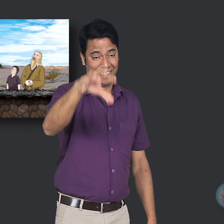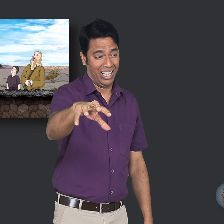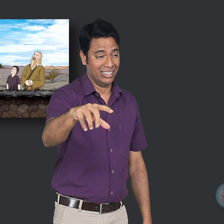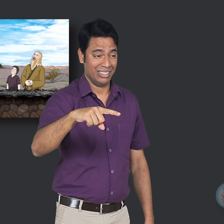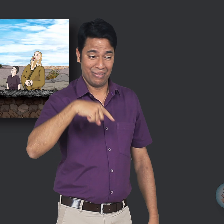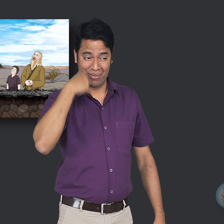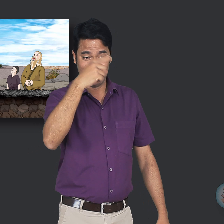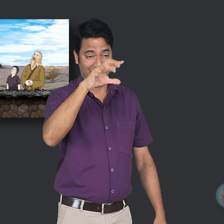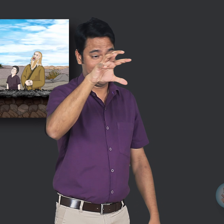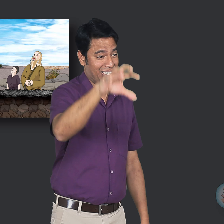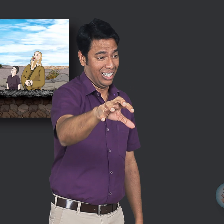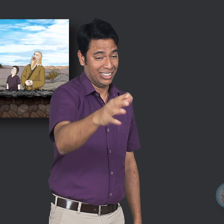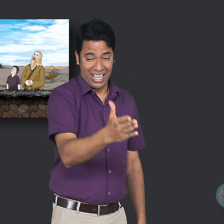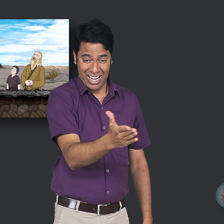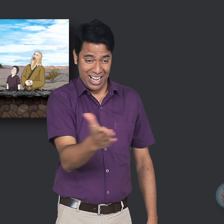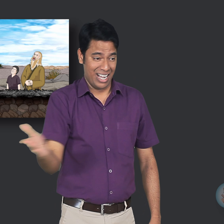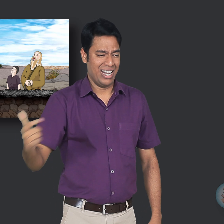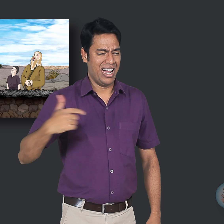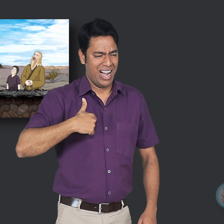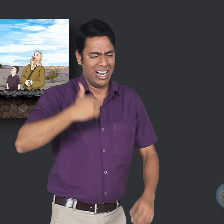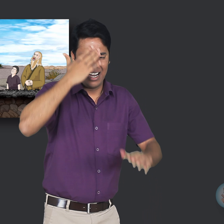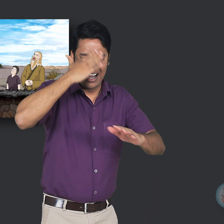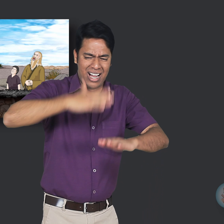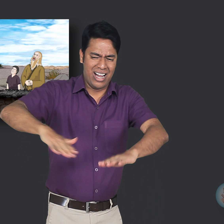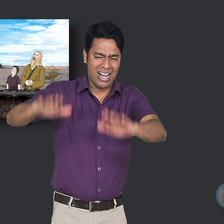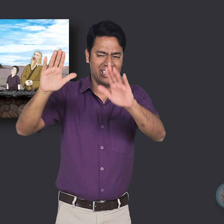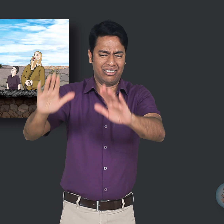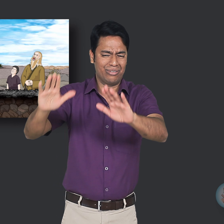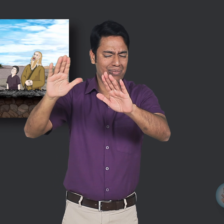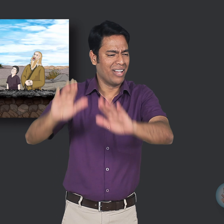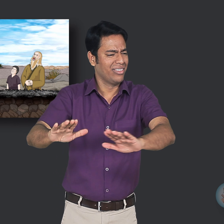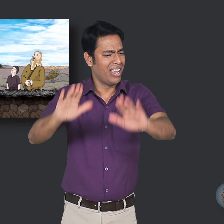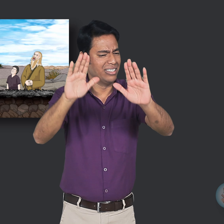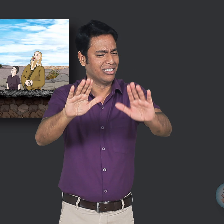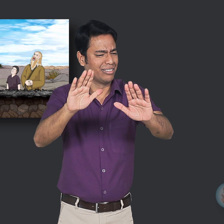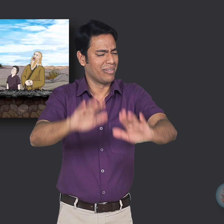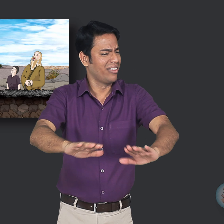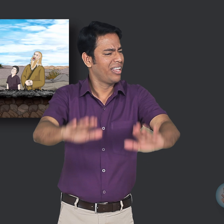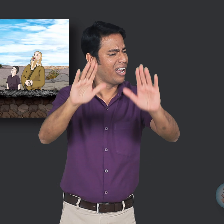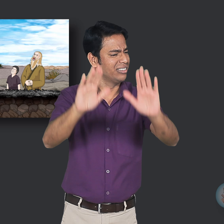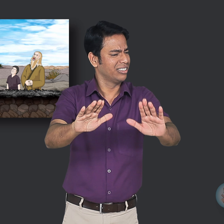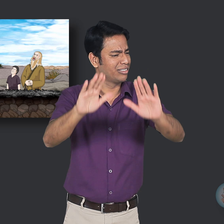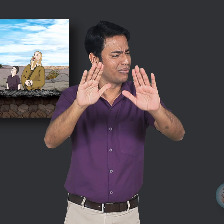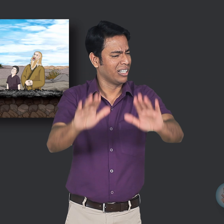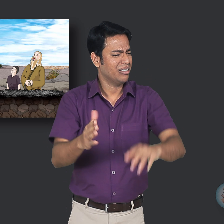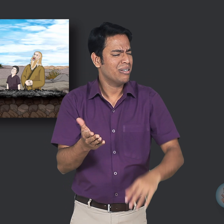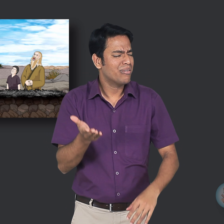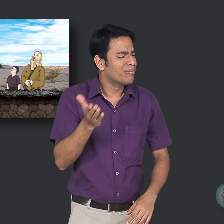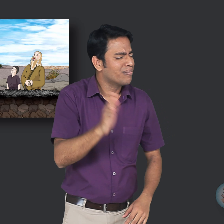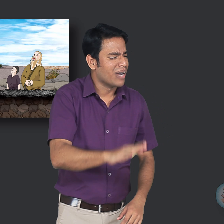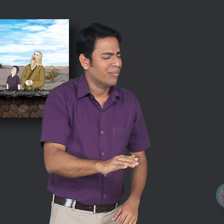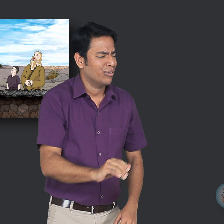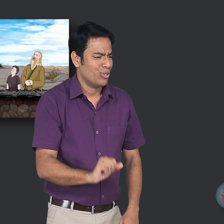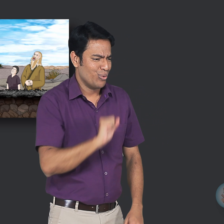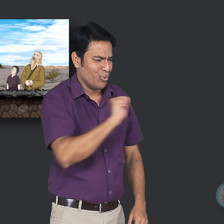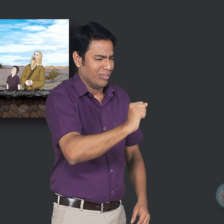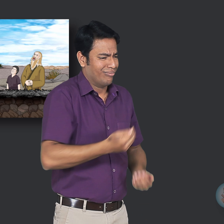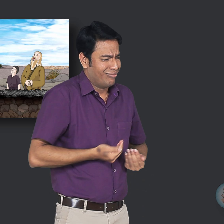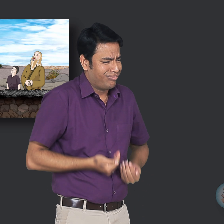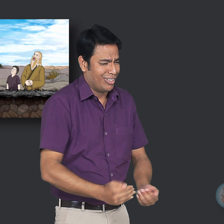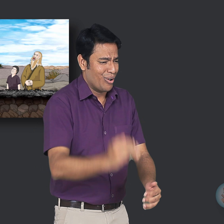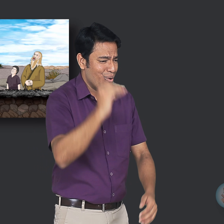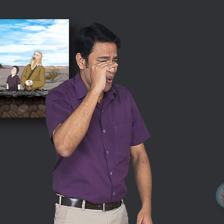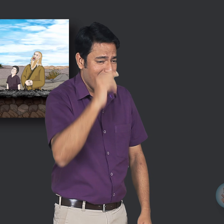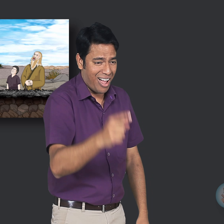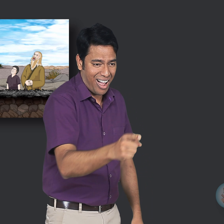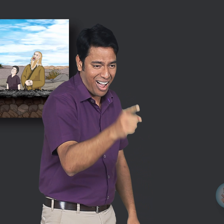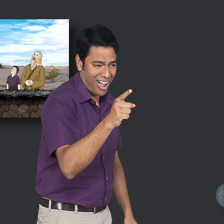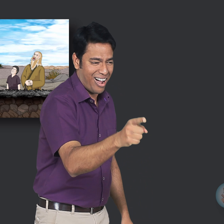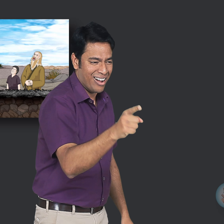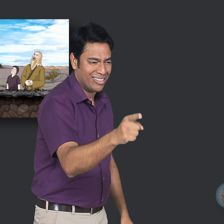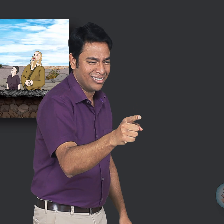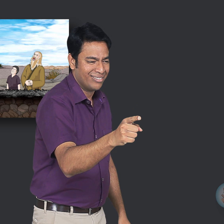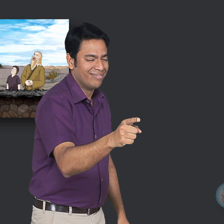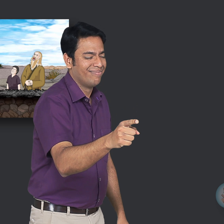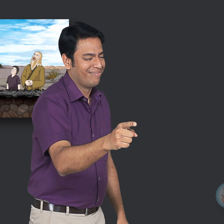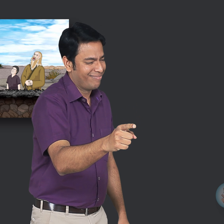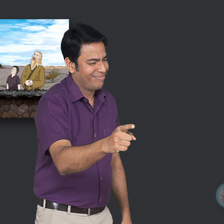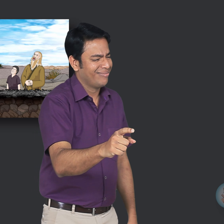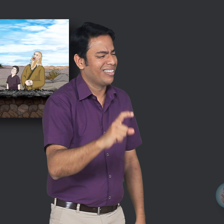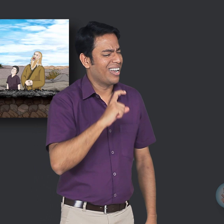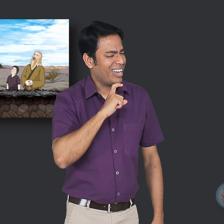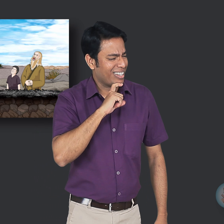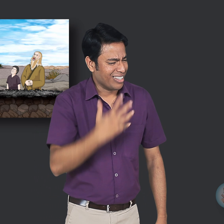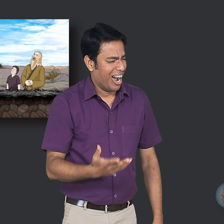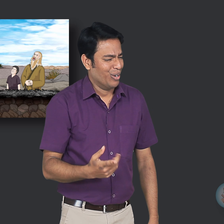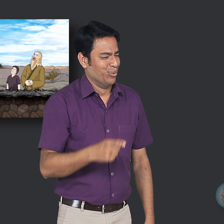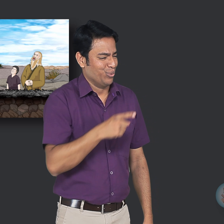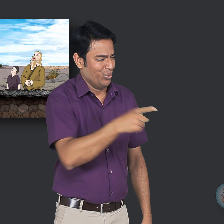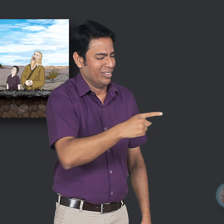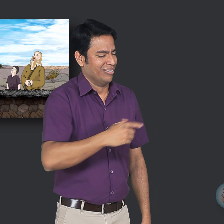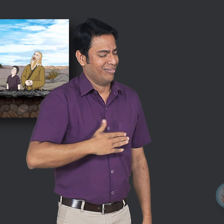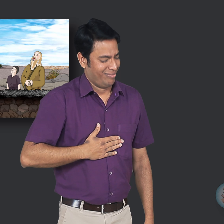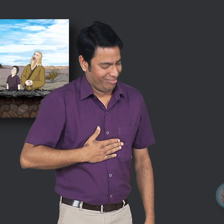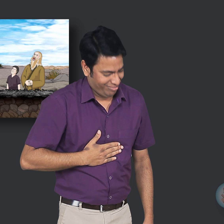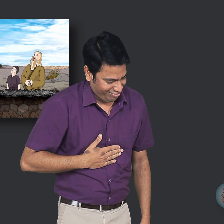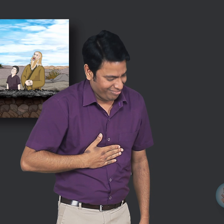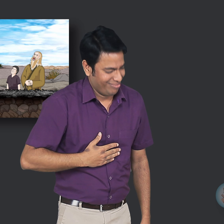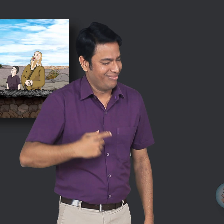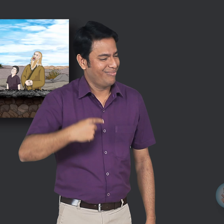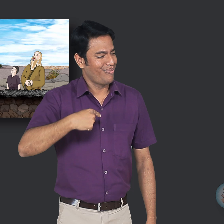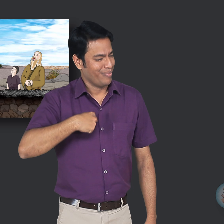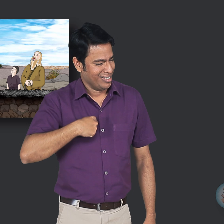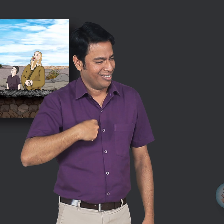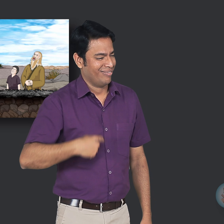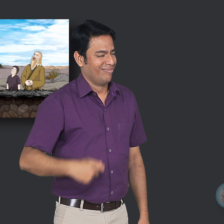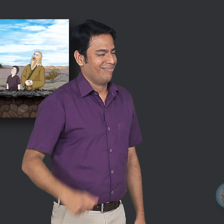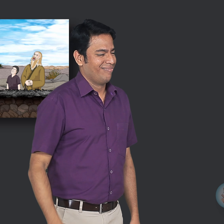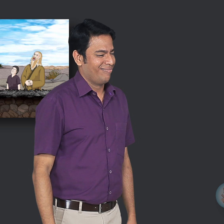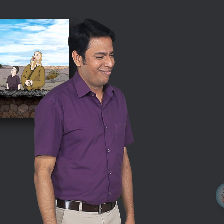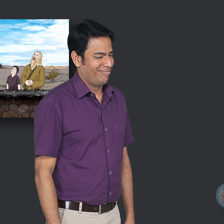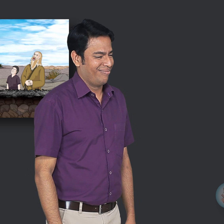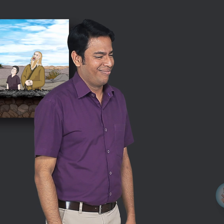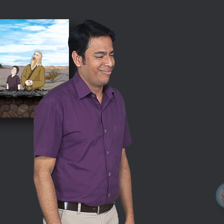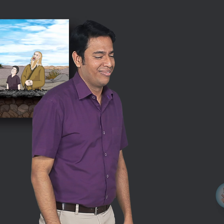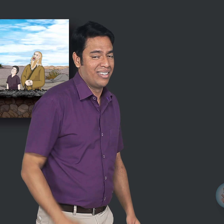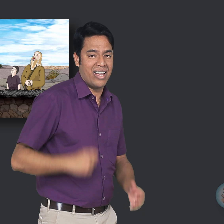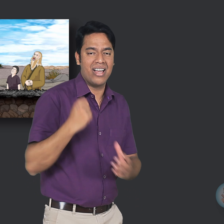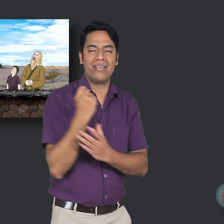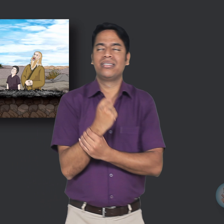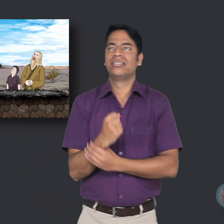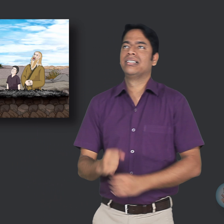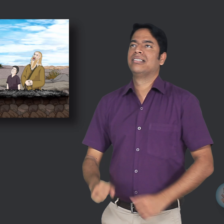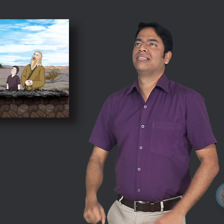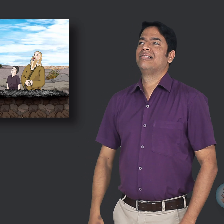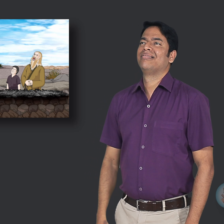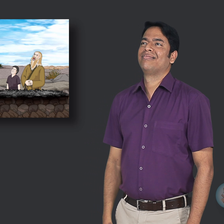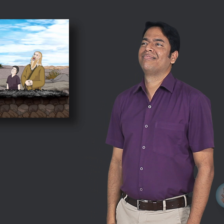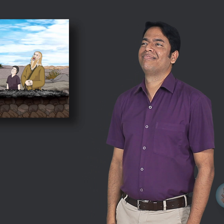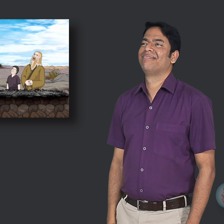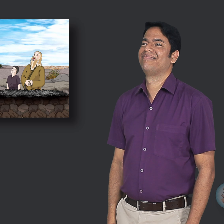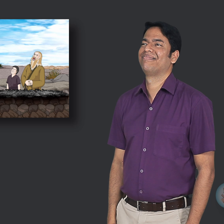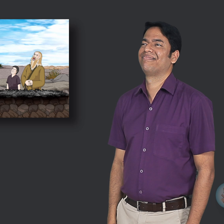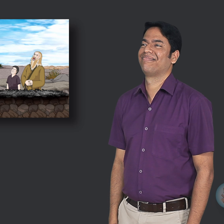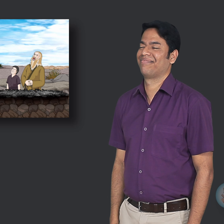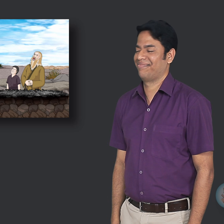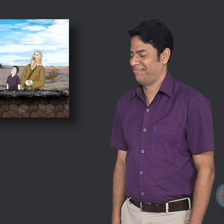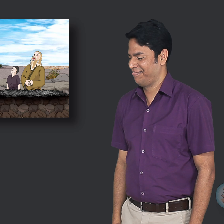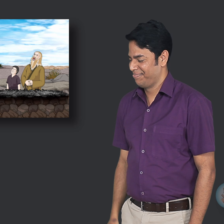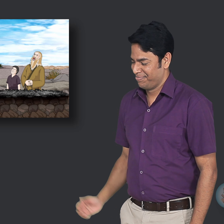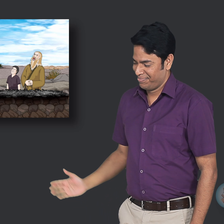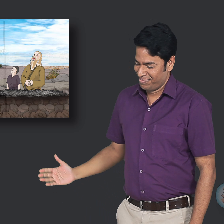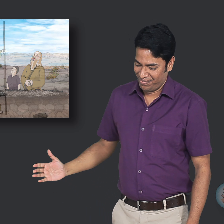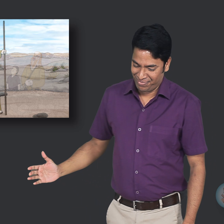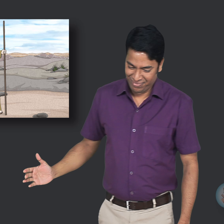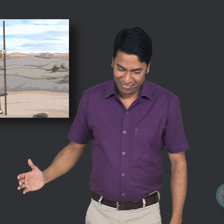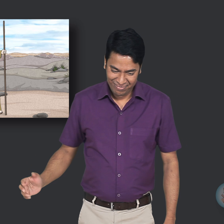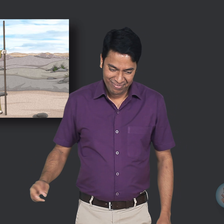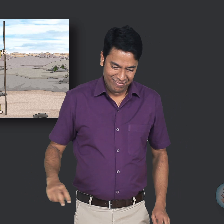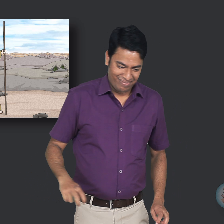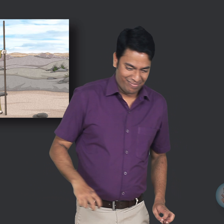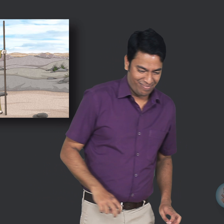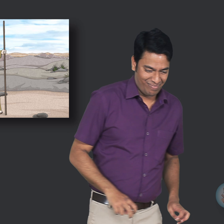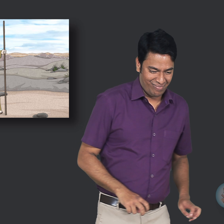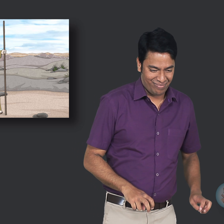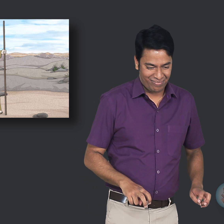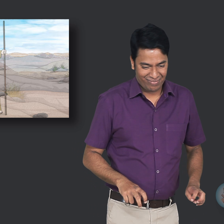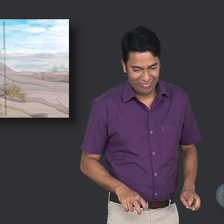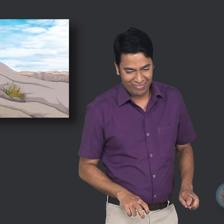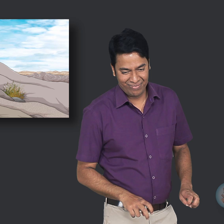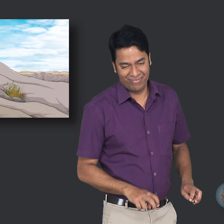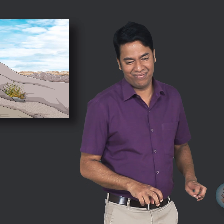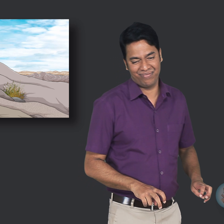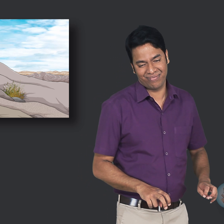And through your offspring all nations of the earth will be blessed, because you have obeyed My voice.”